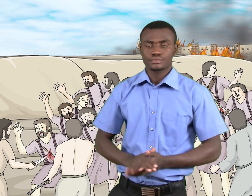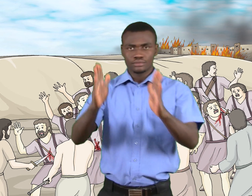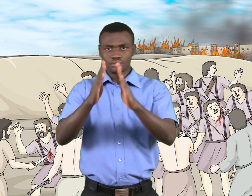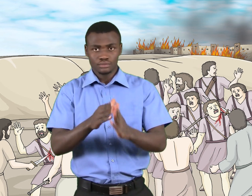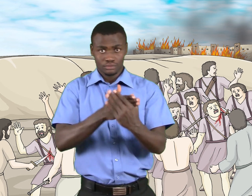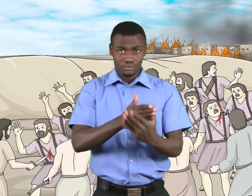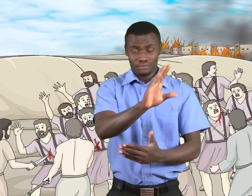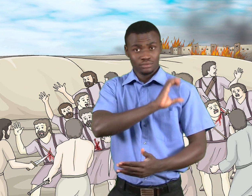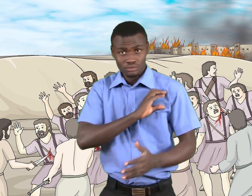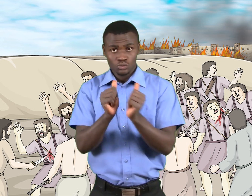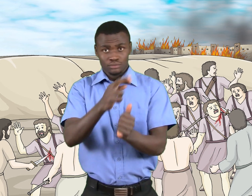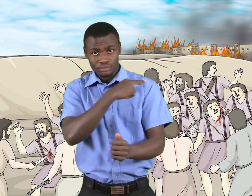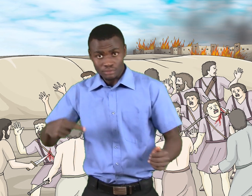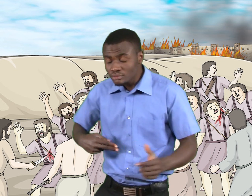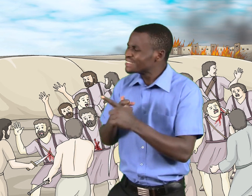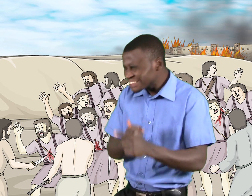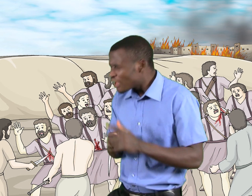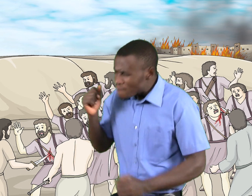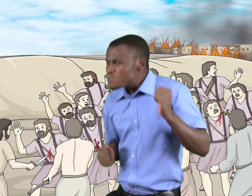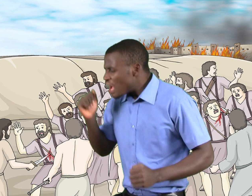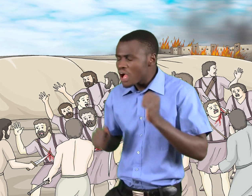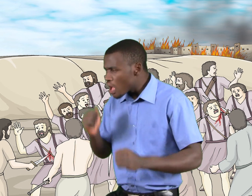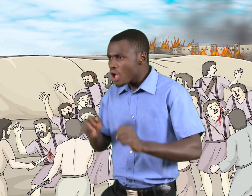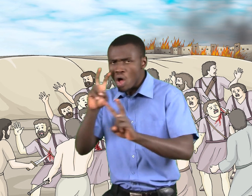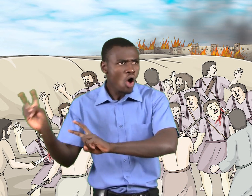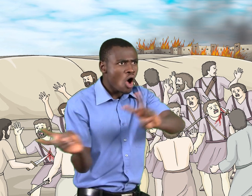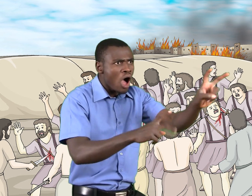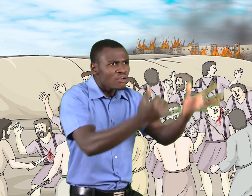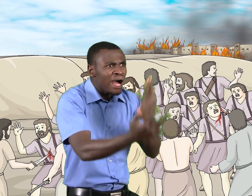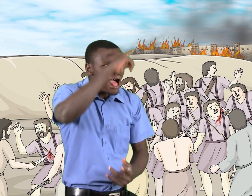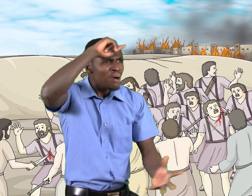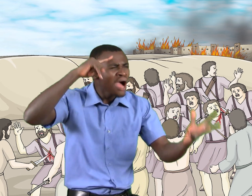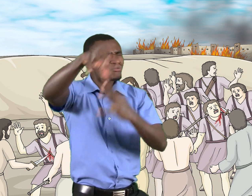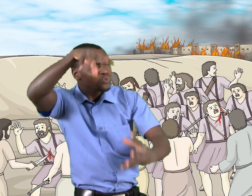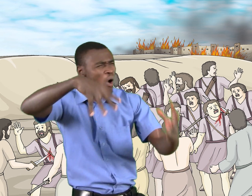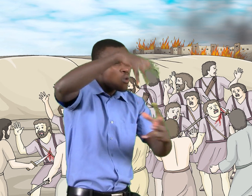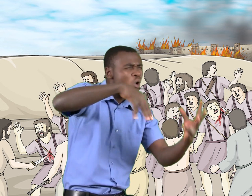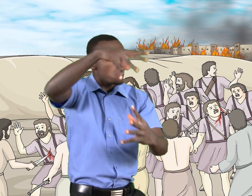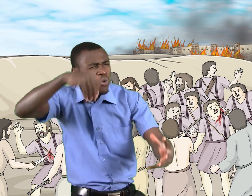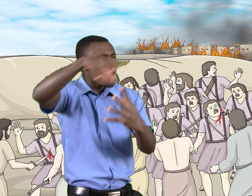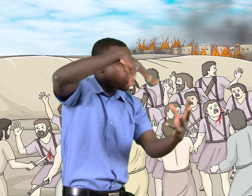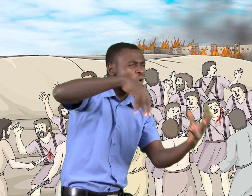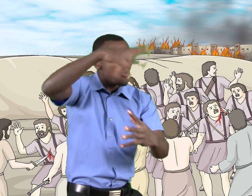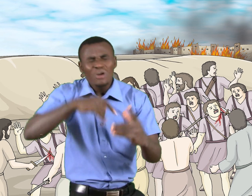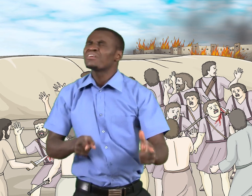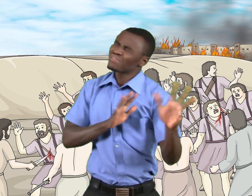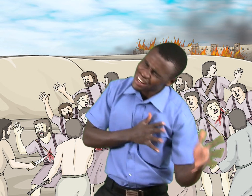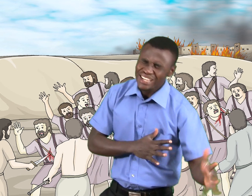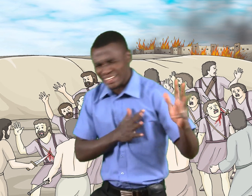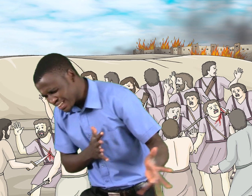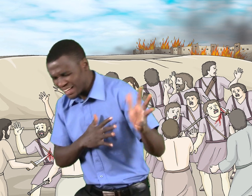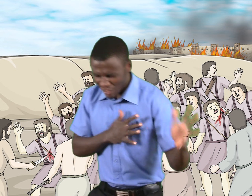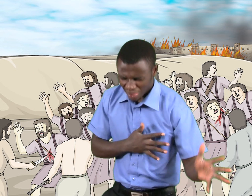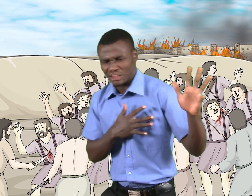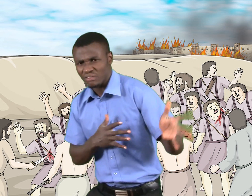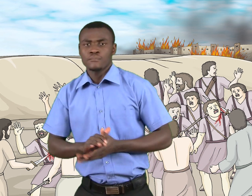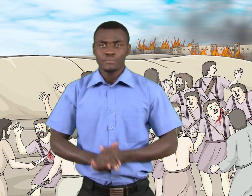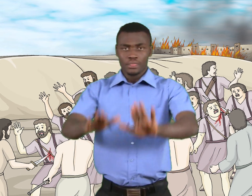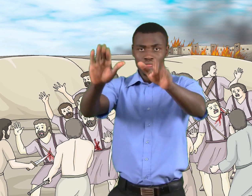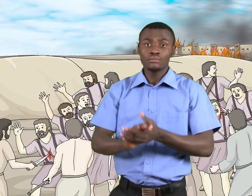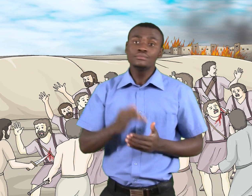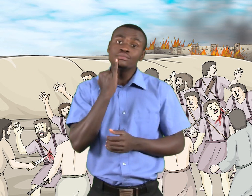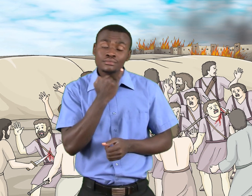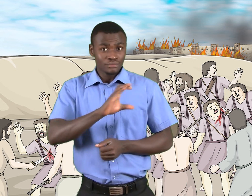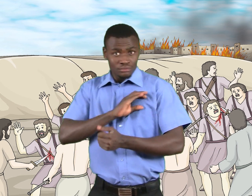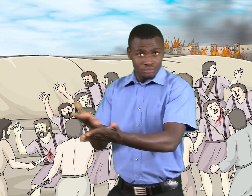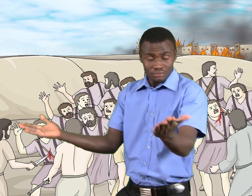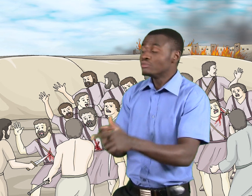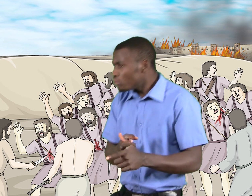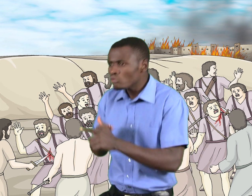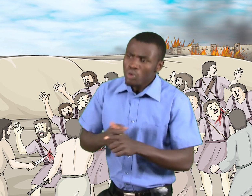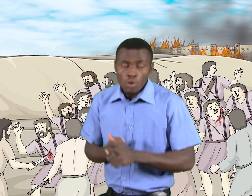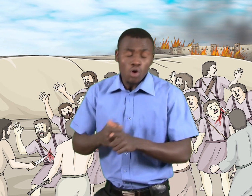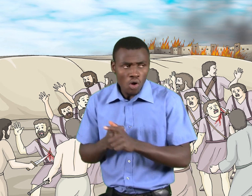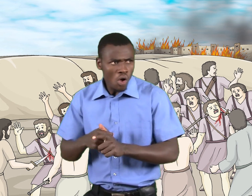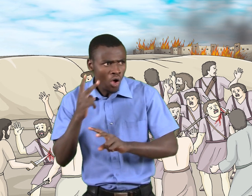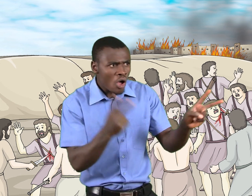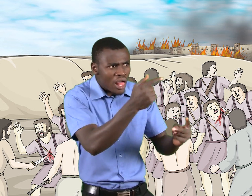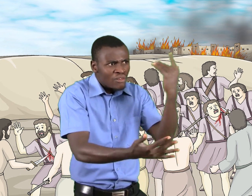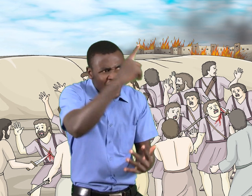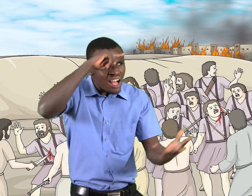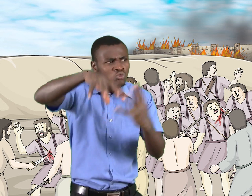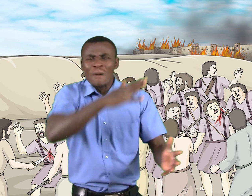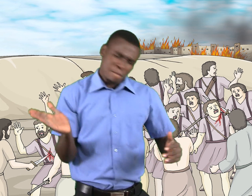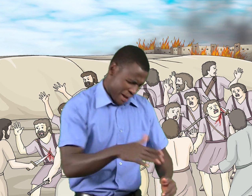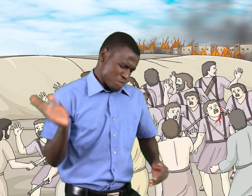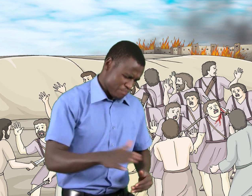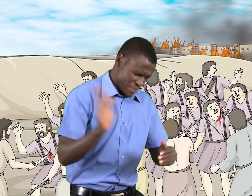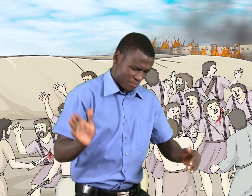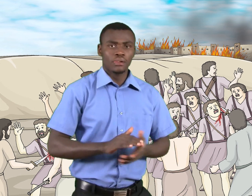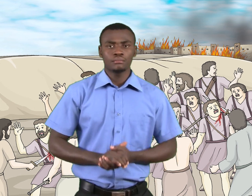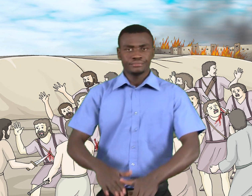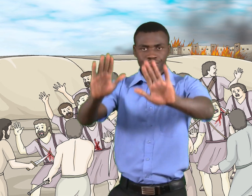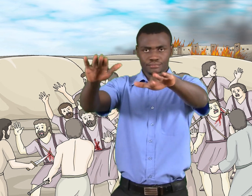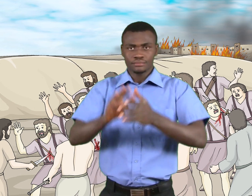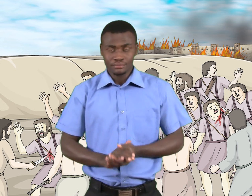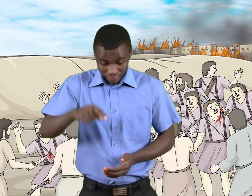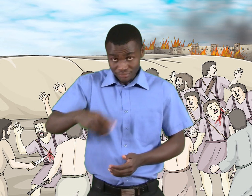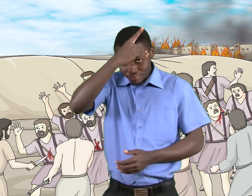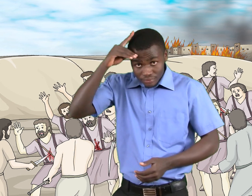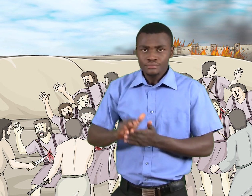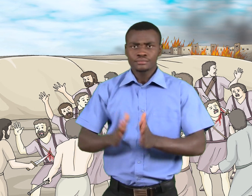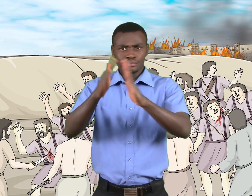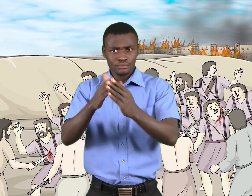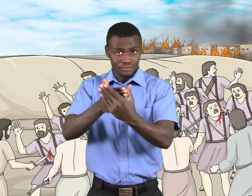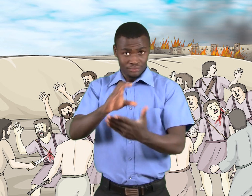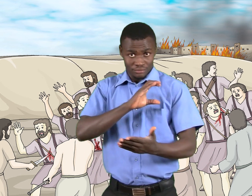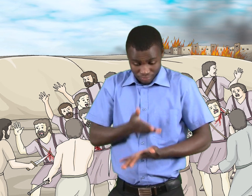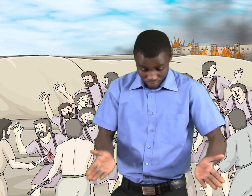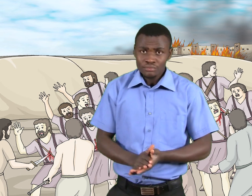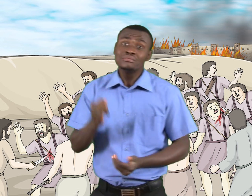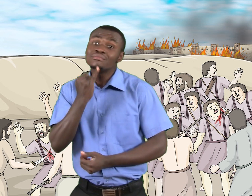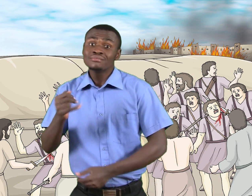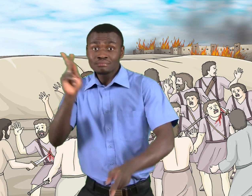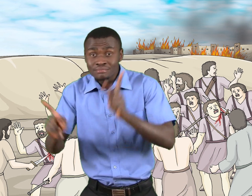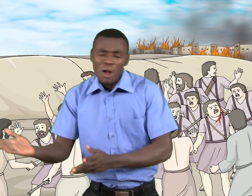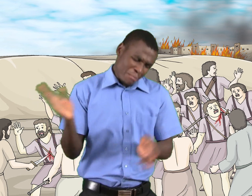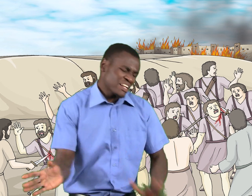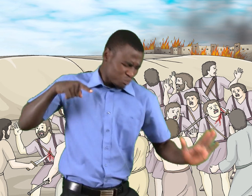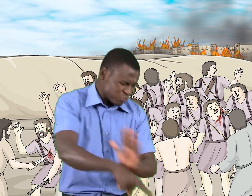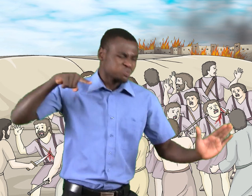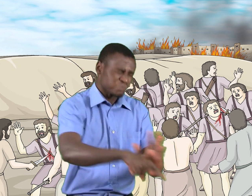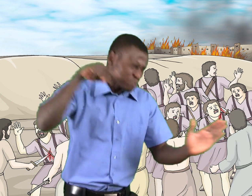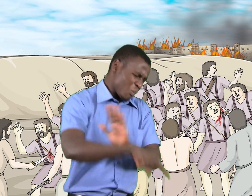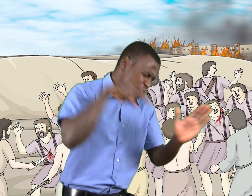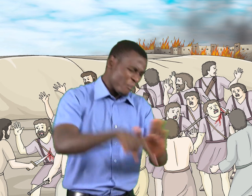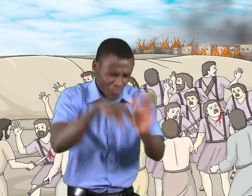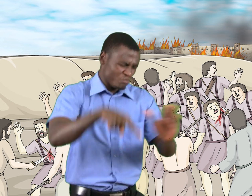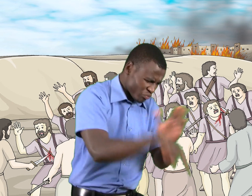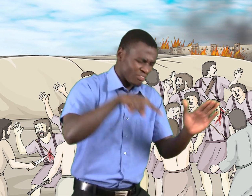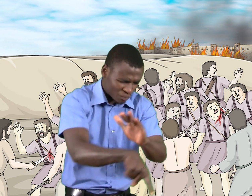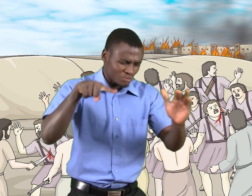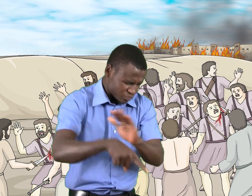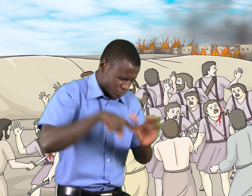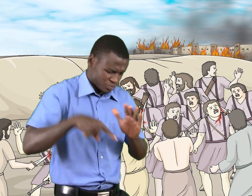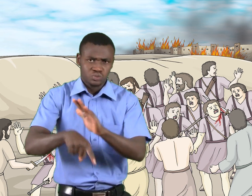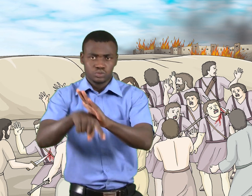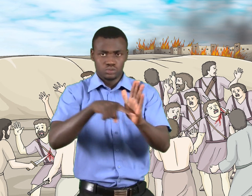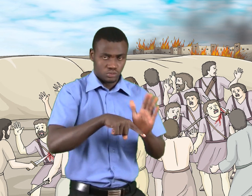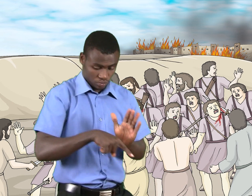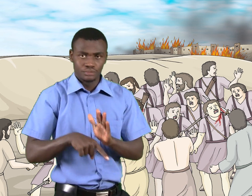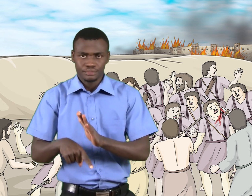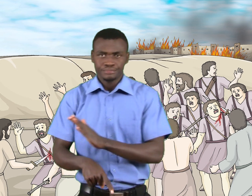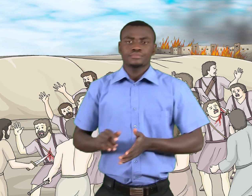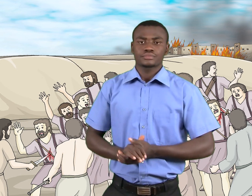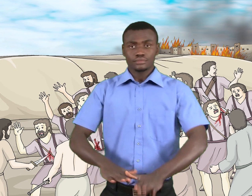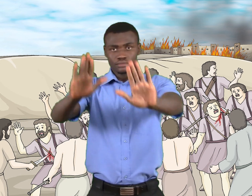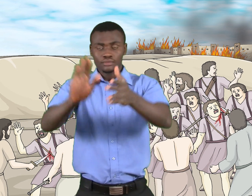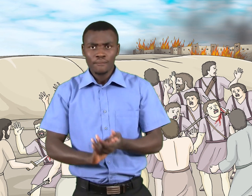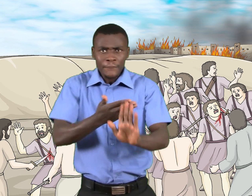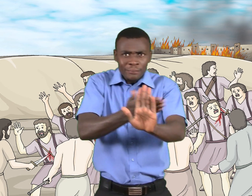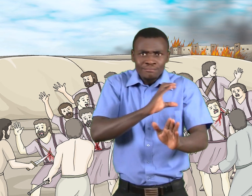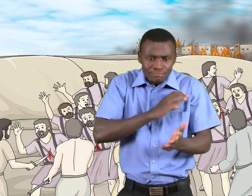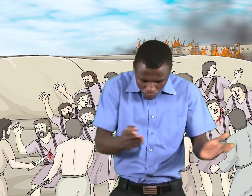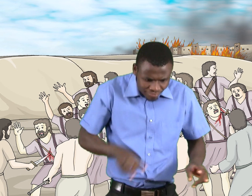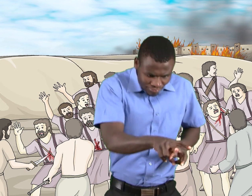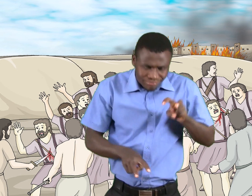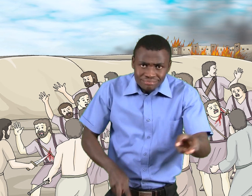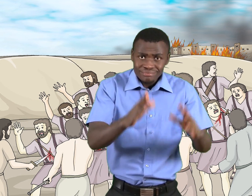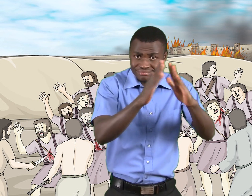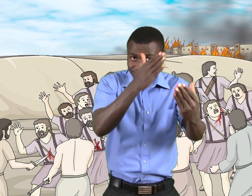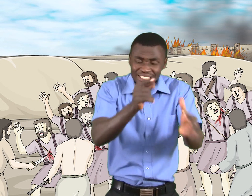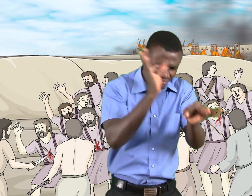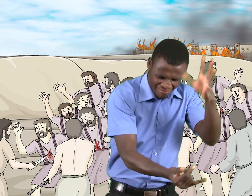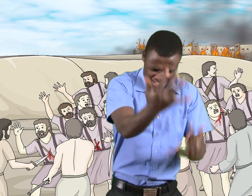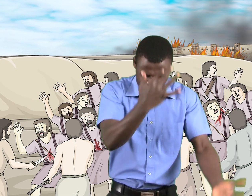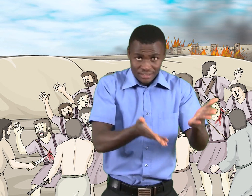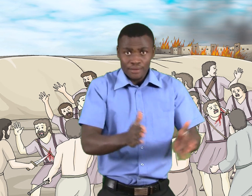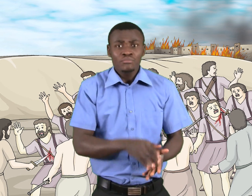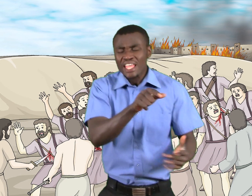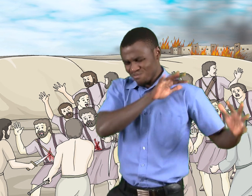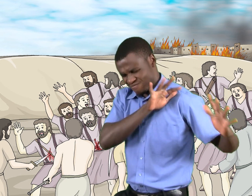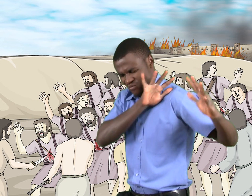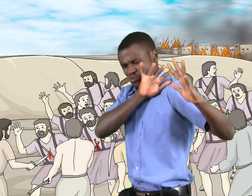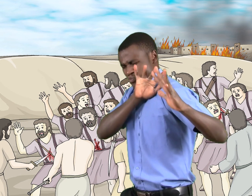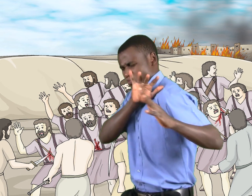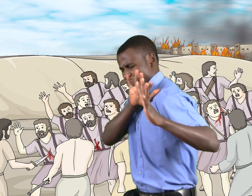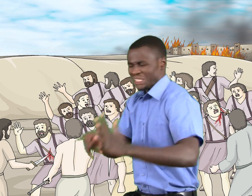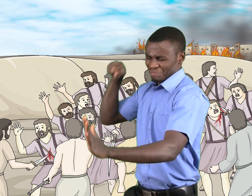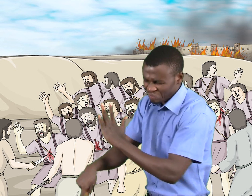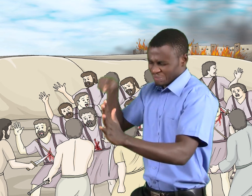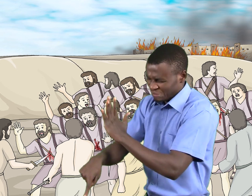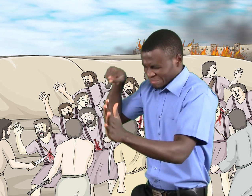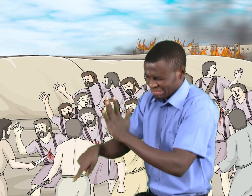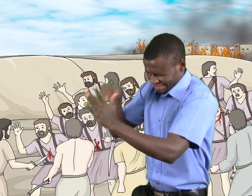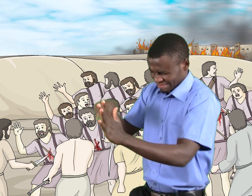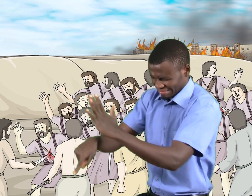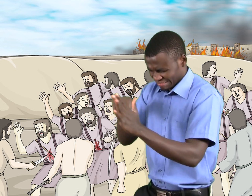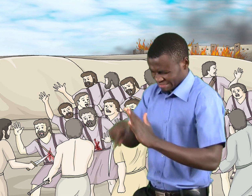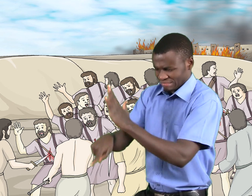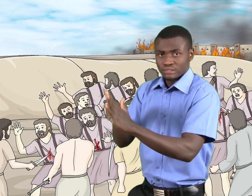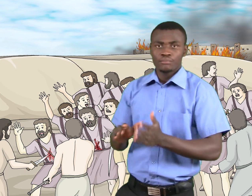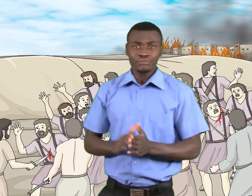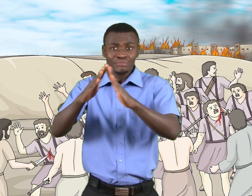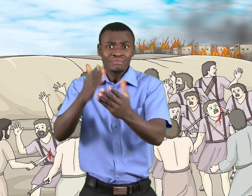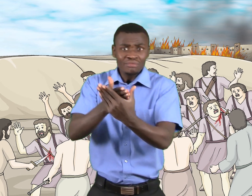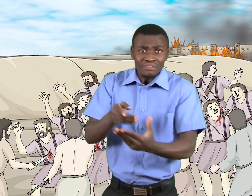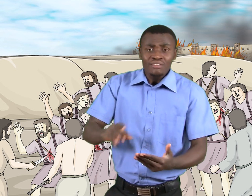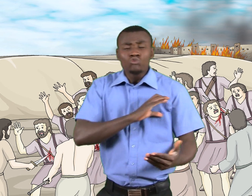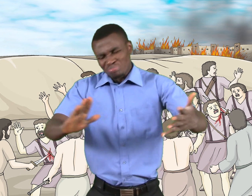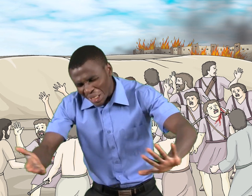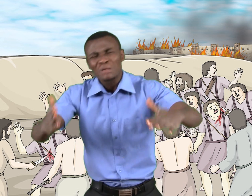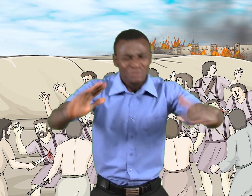They could not escape in any direction, and the troops who had fled to the wilderness now became the pursuers. When Joshua and all Israel saw that the men in ambush had captured the city and that smoke was rising from it, they turned around and struck down the men of Ai.